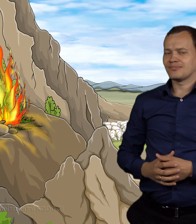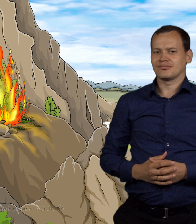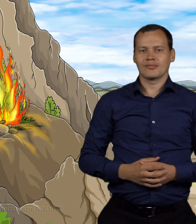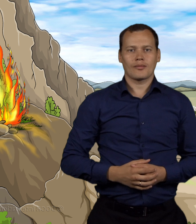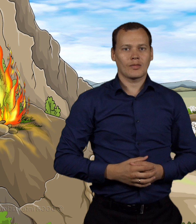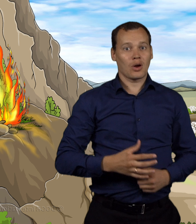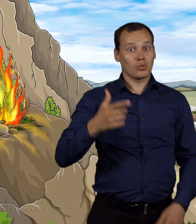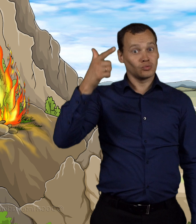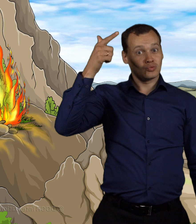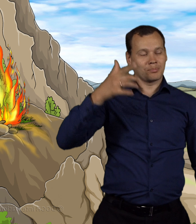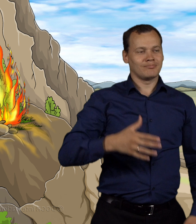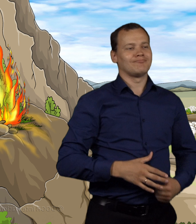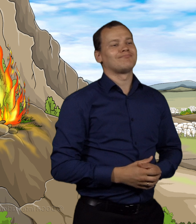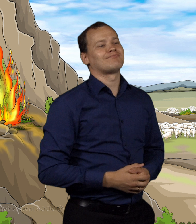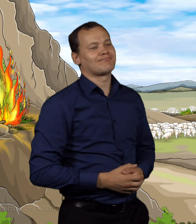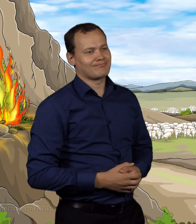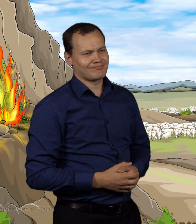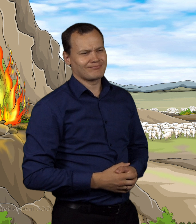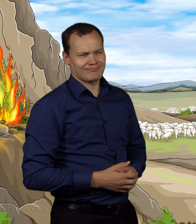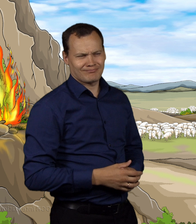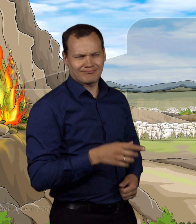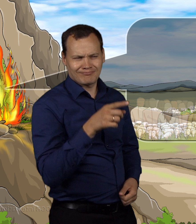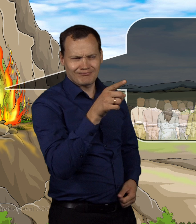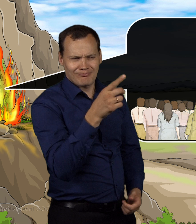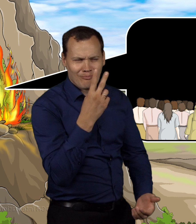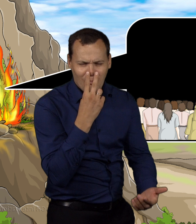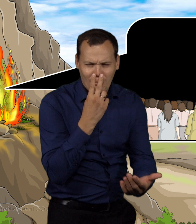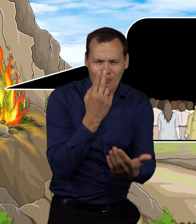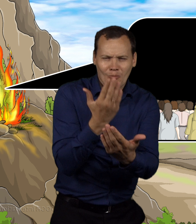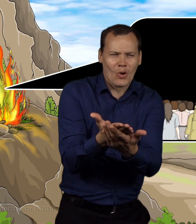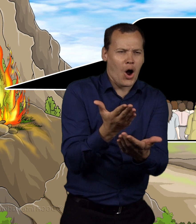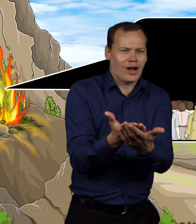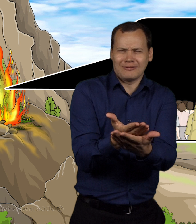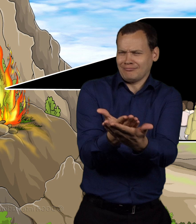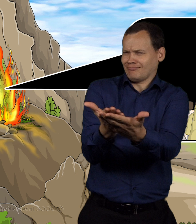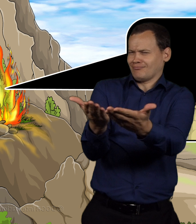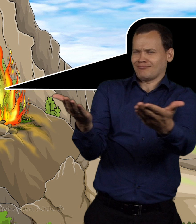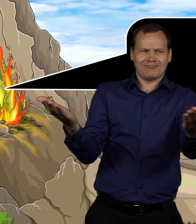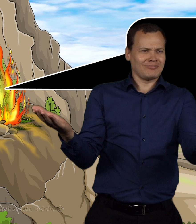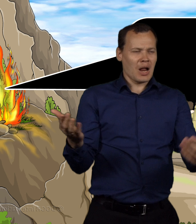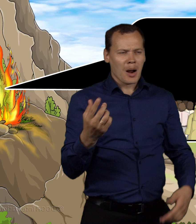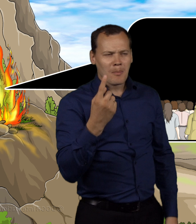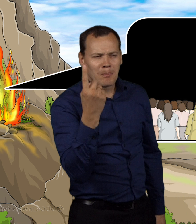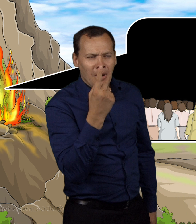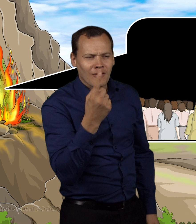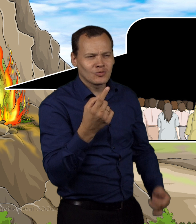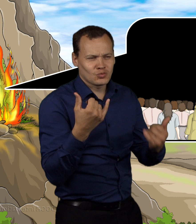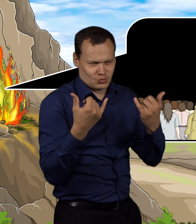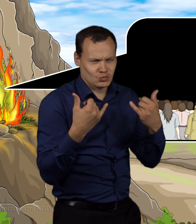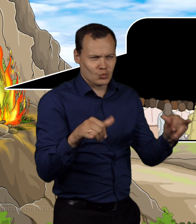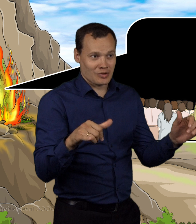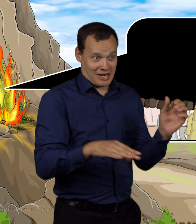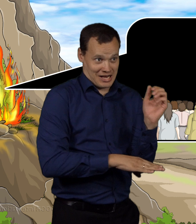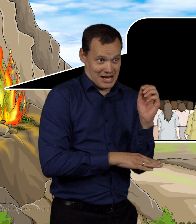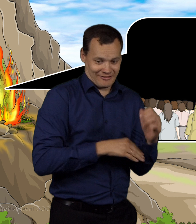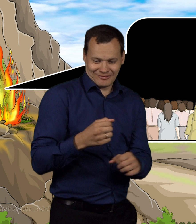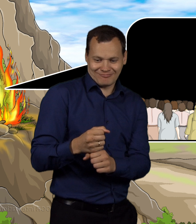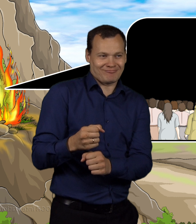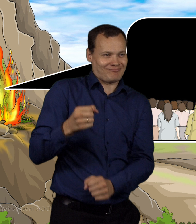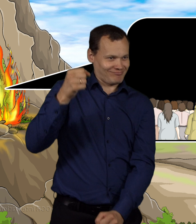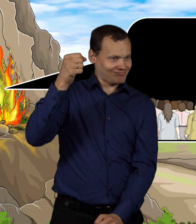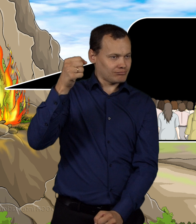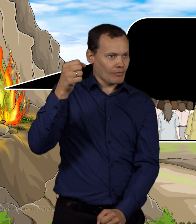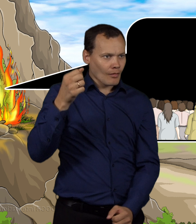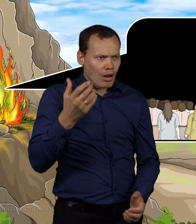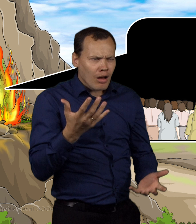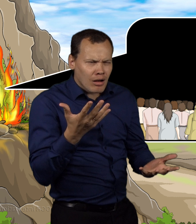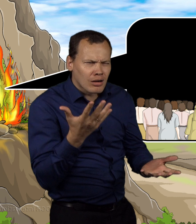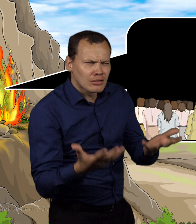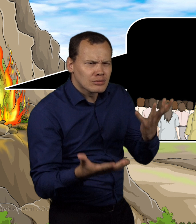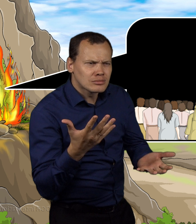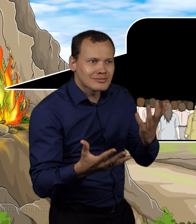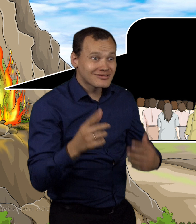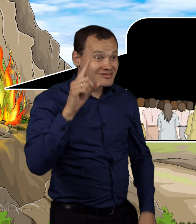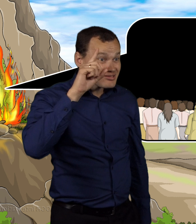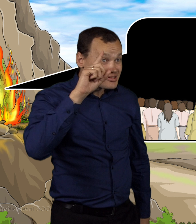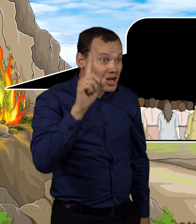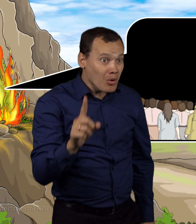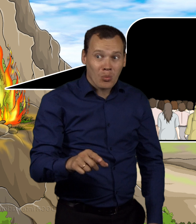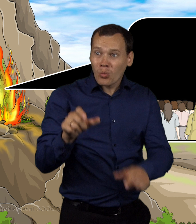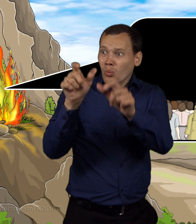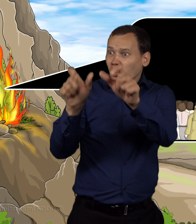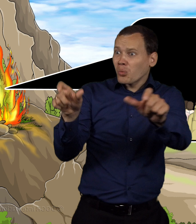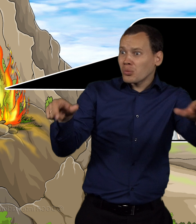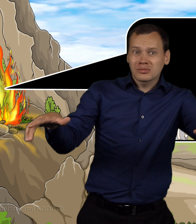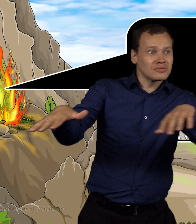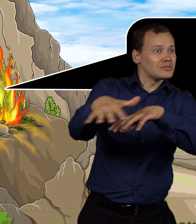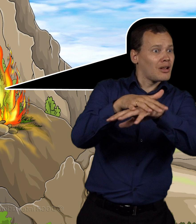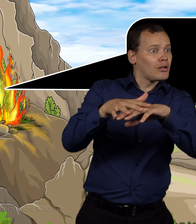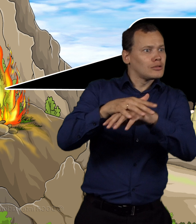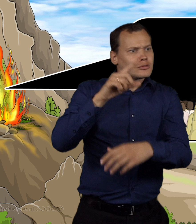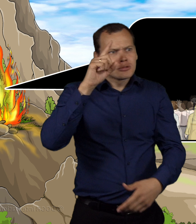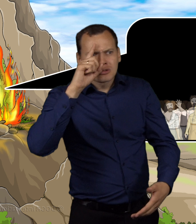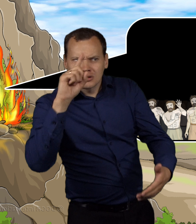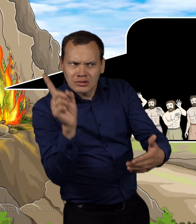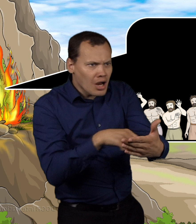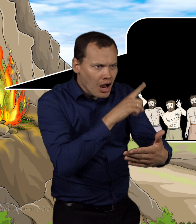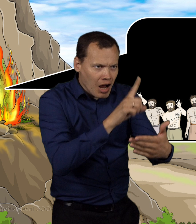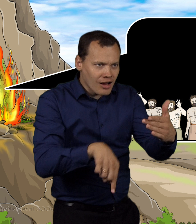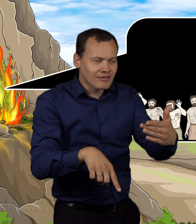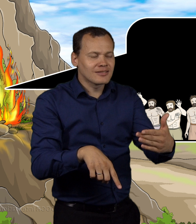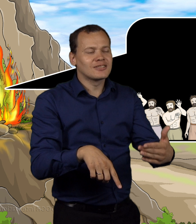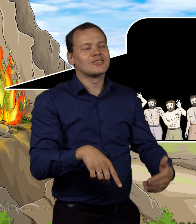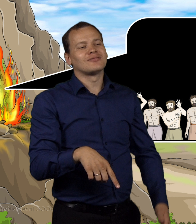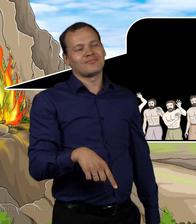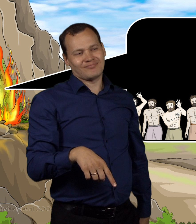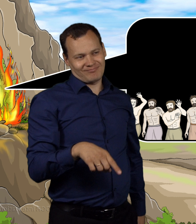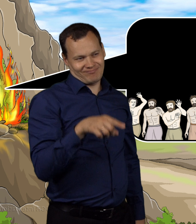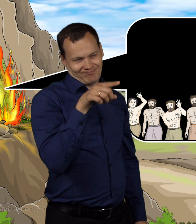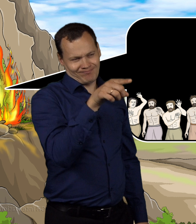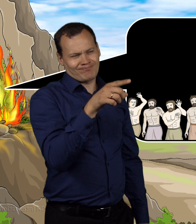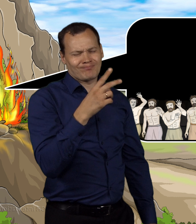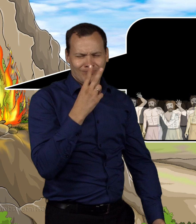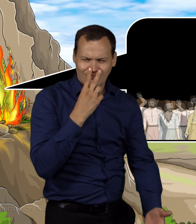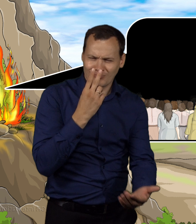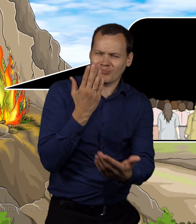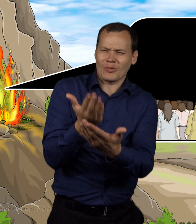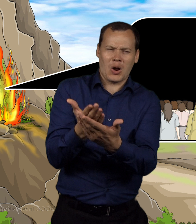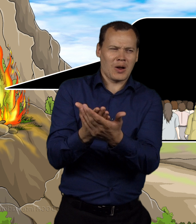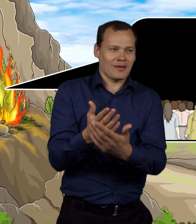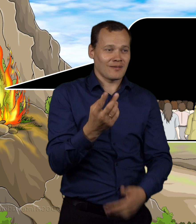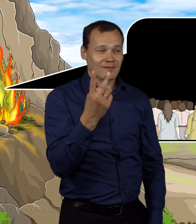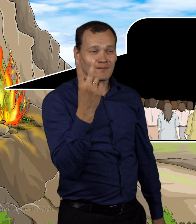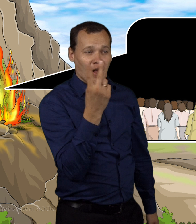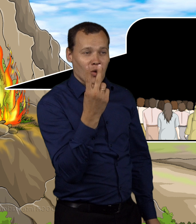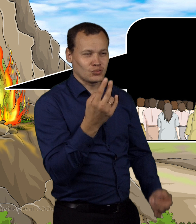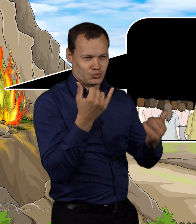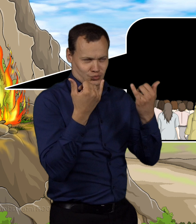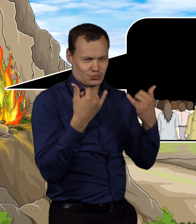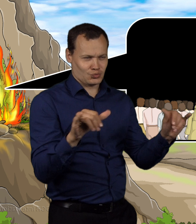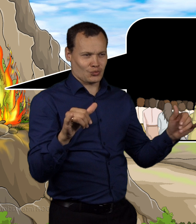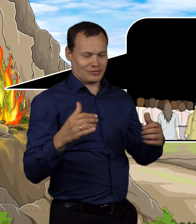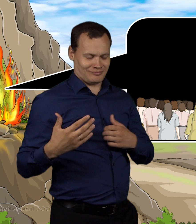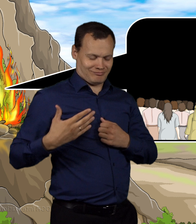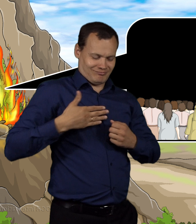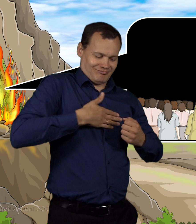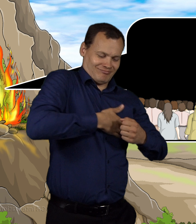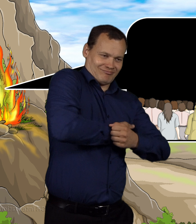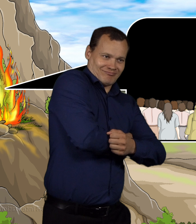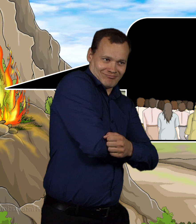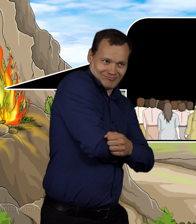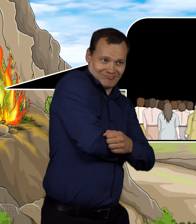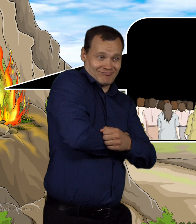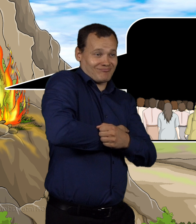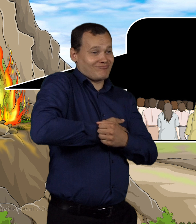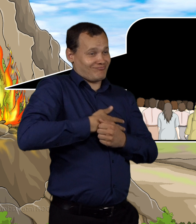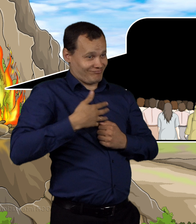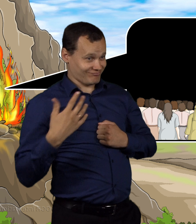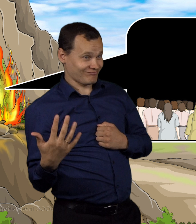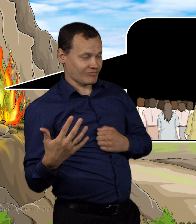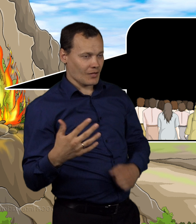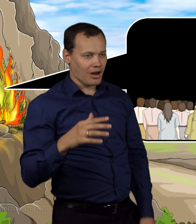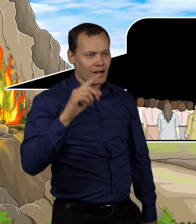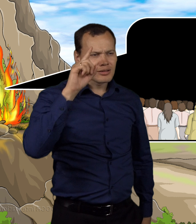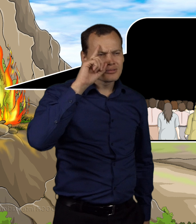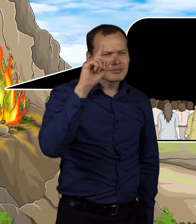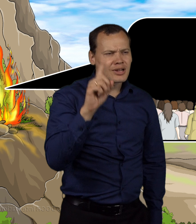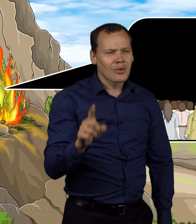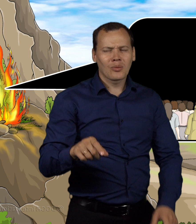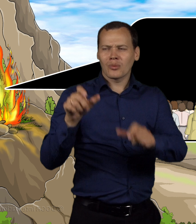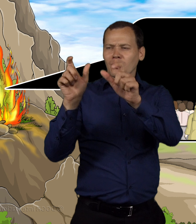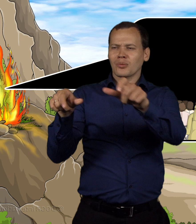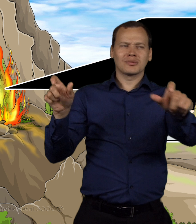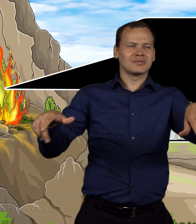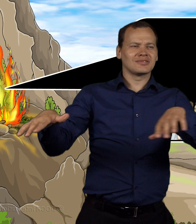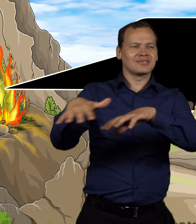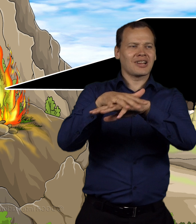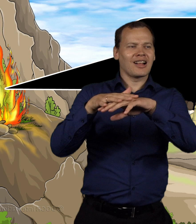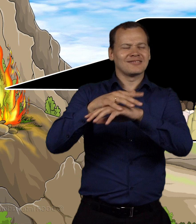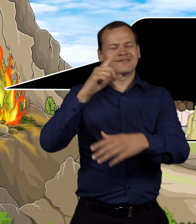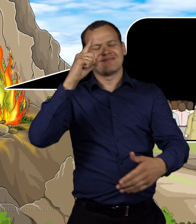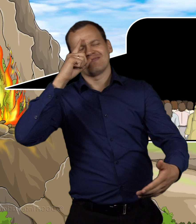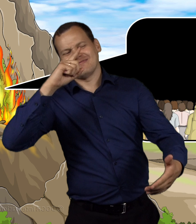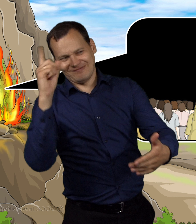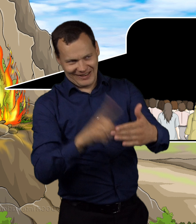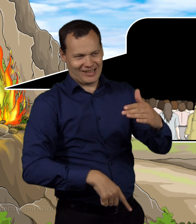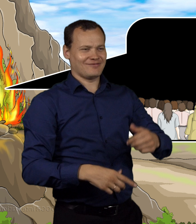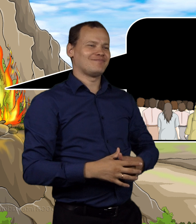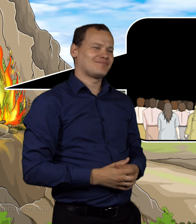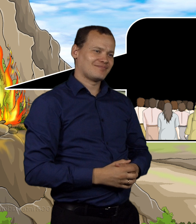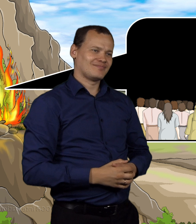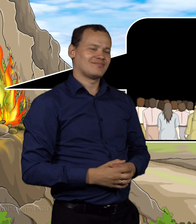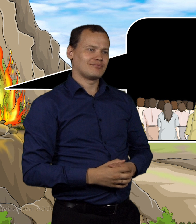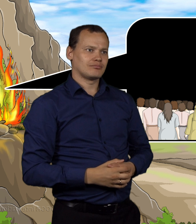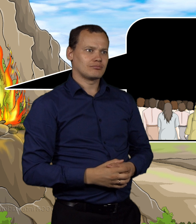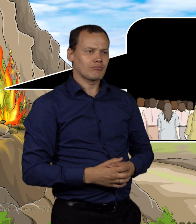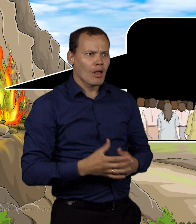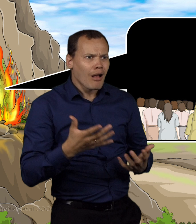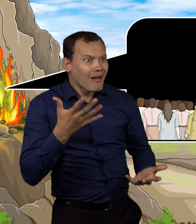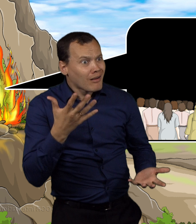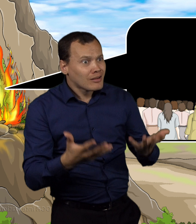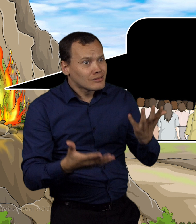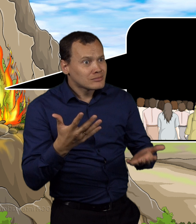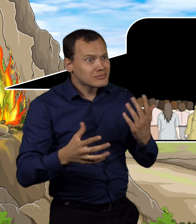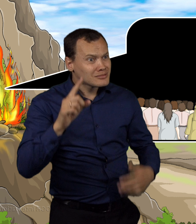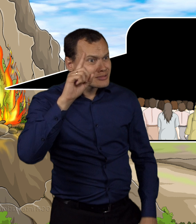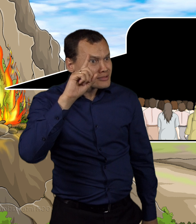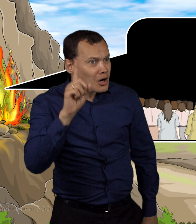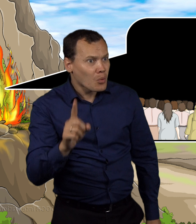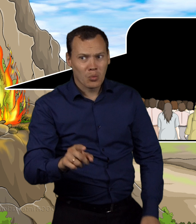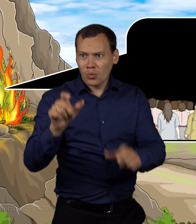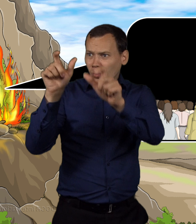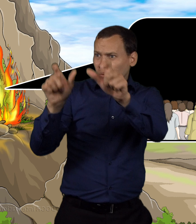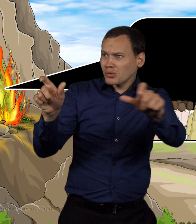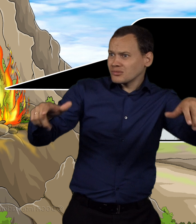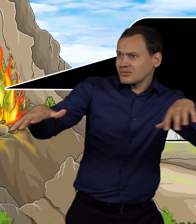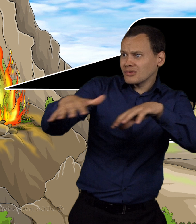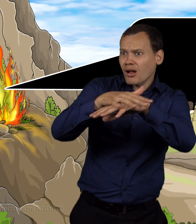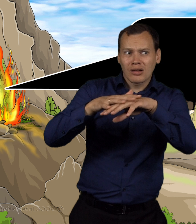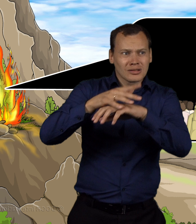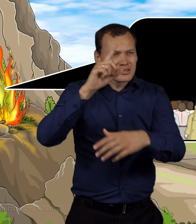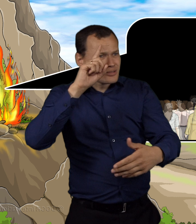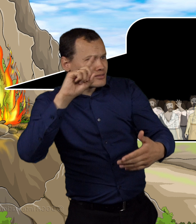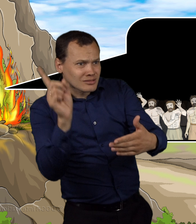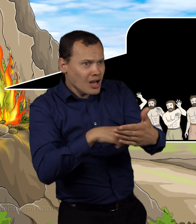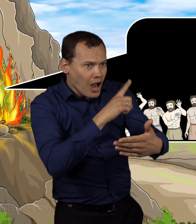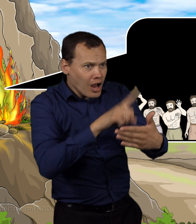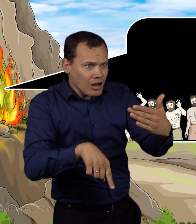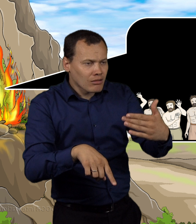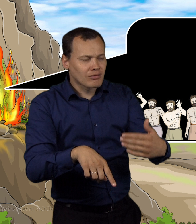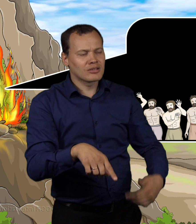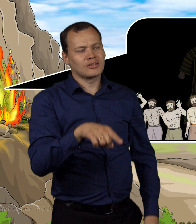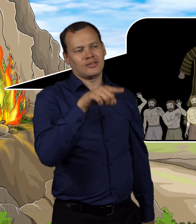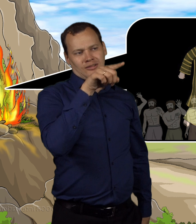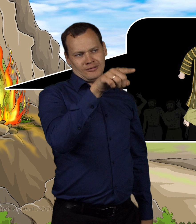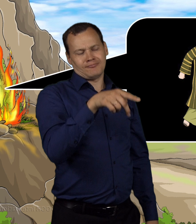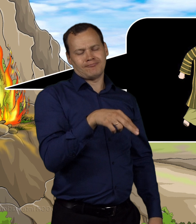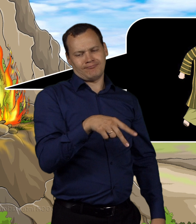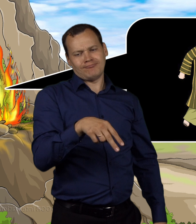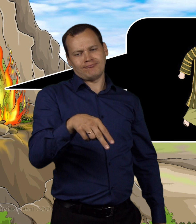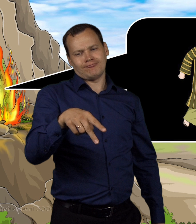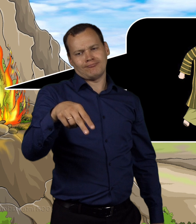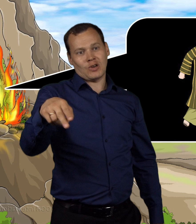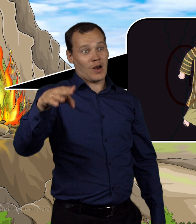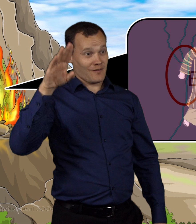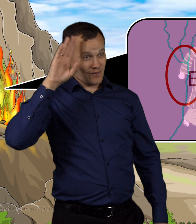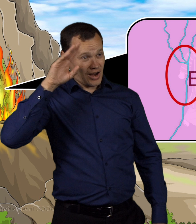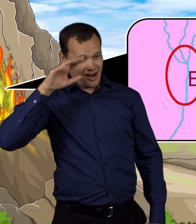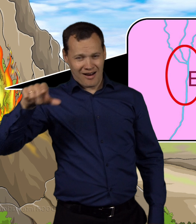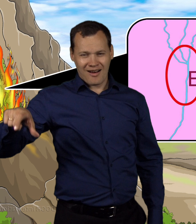And the LORD said, “If they refuse to believe you or heed the witness of the first sign, they may believe that of the second.